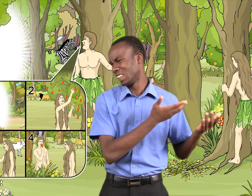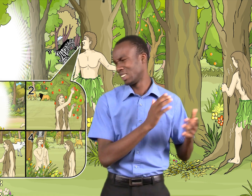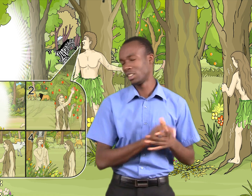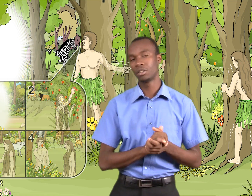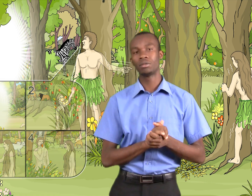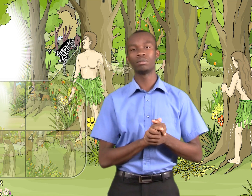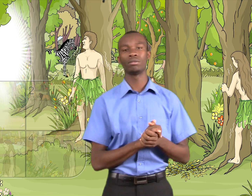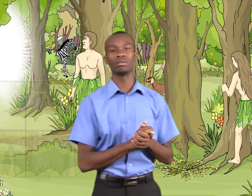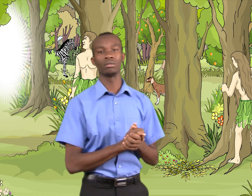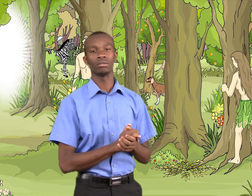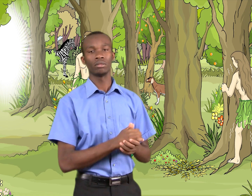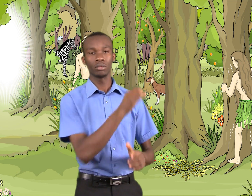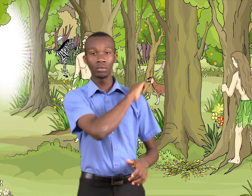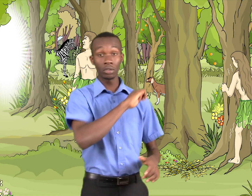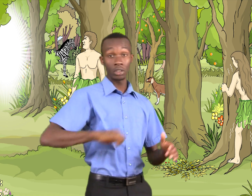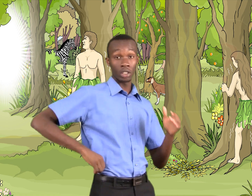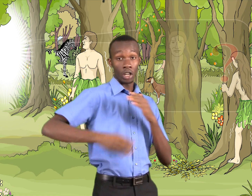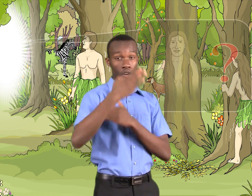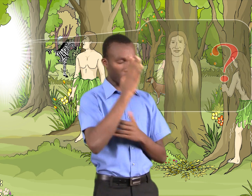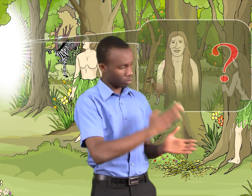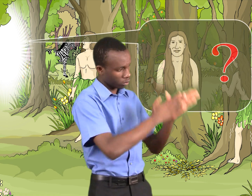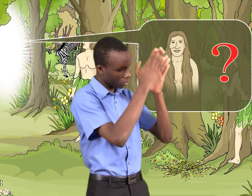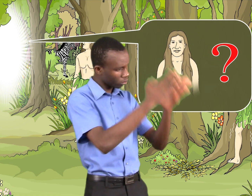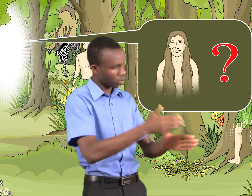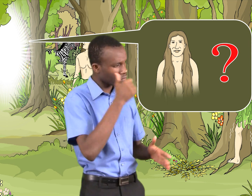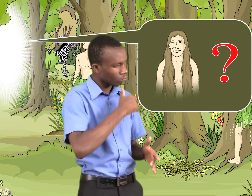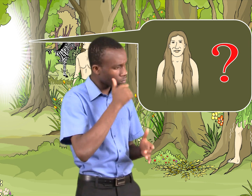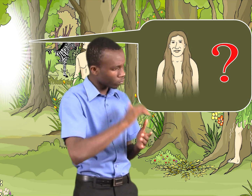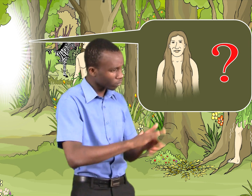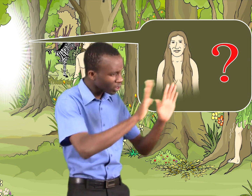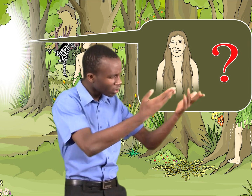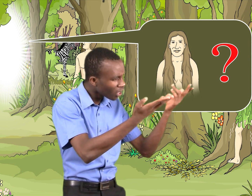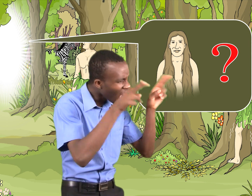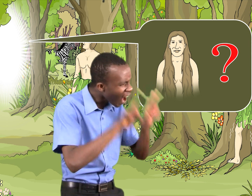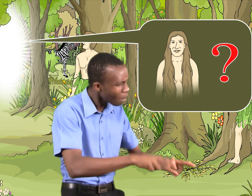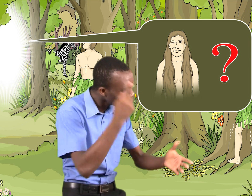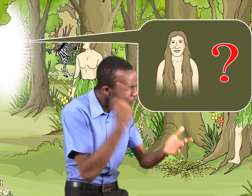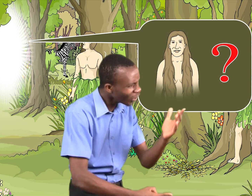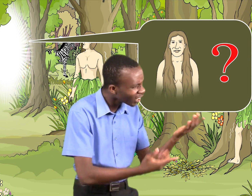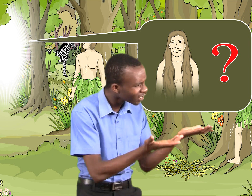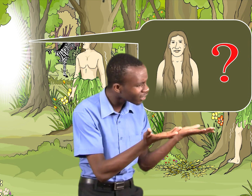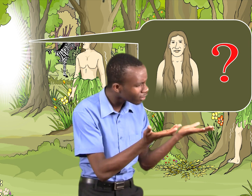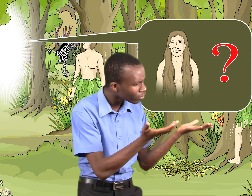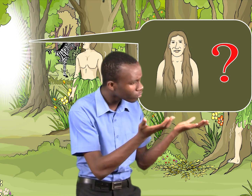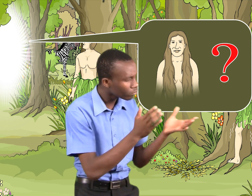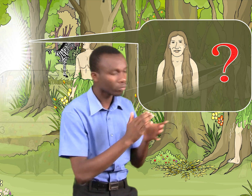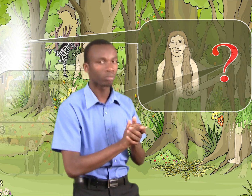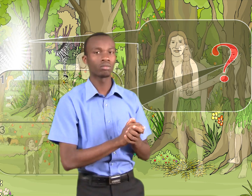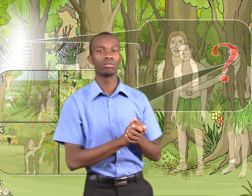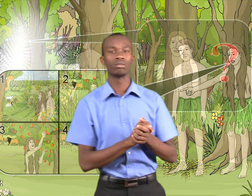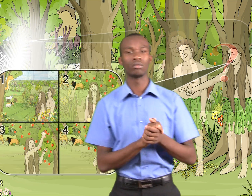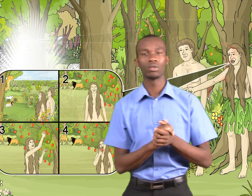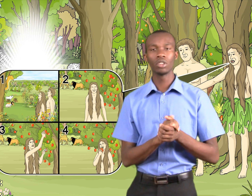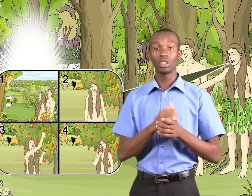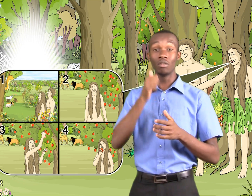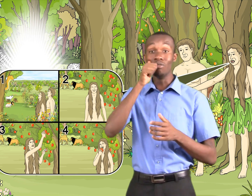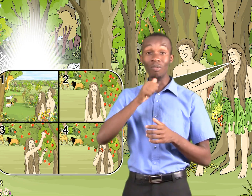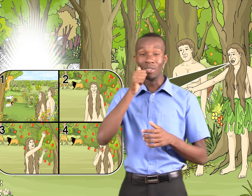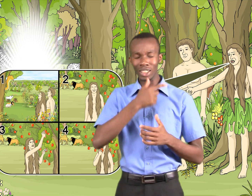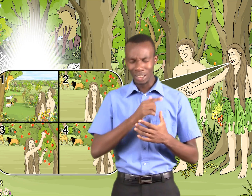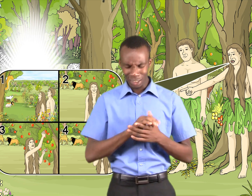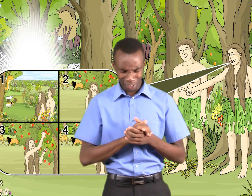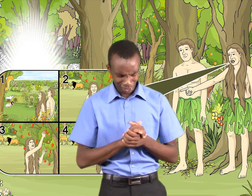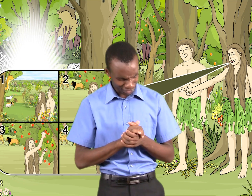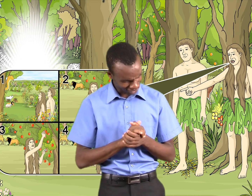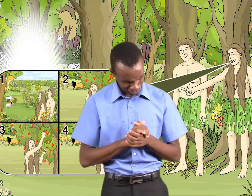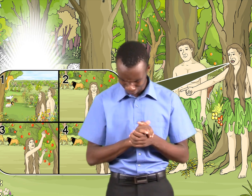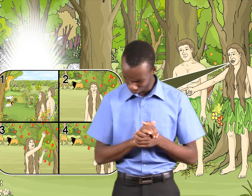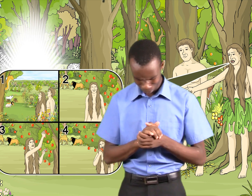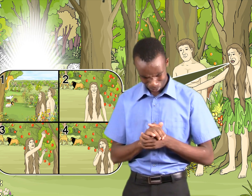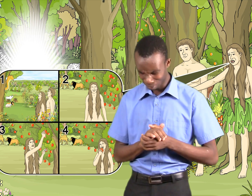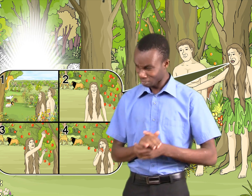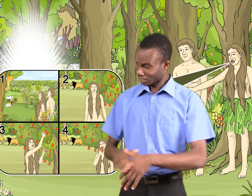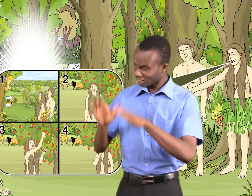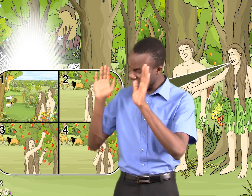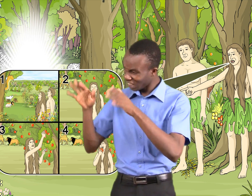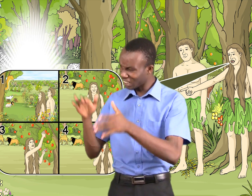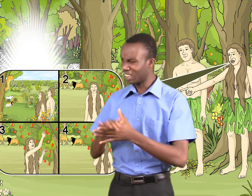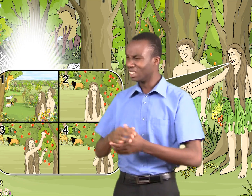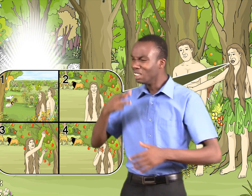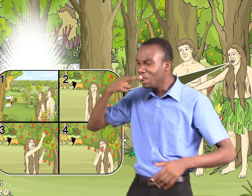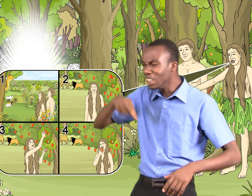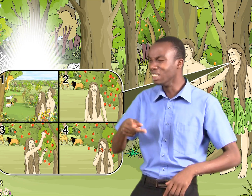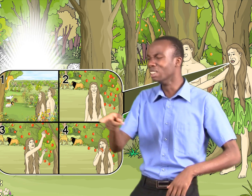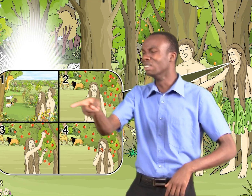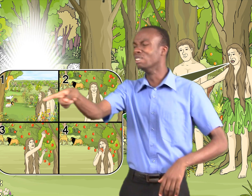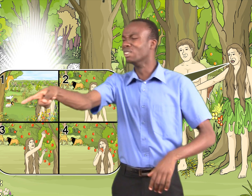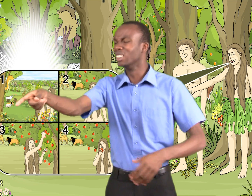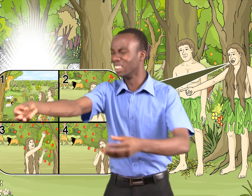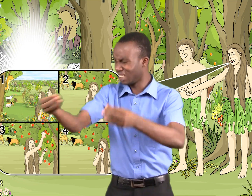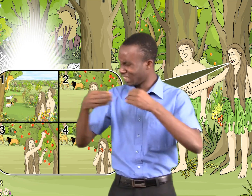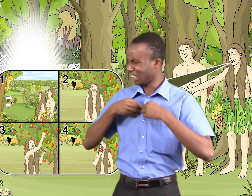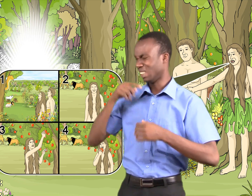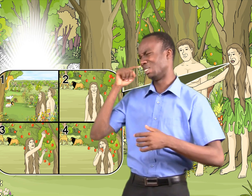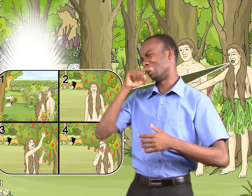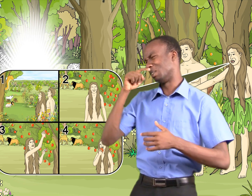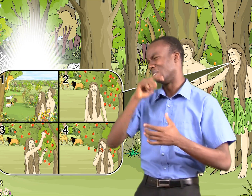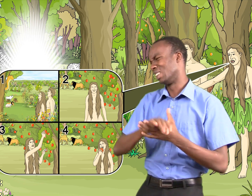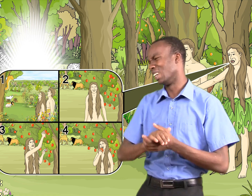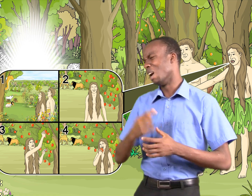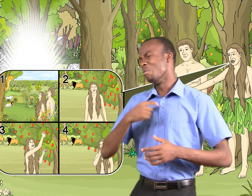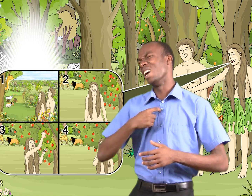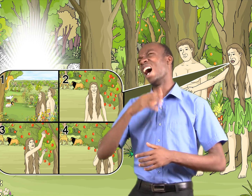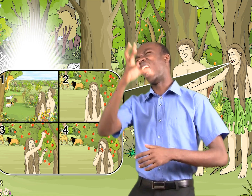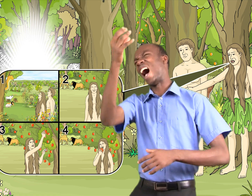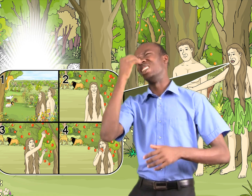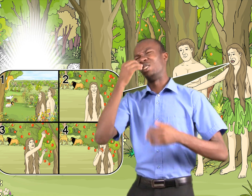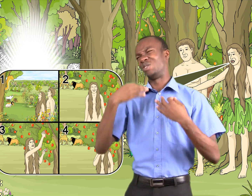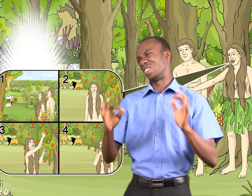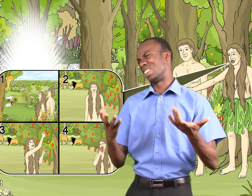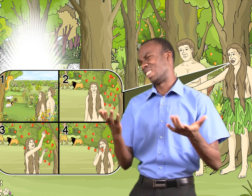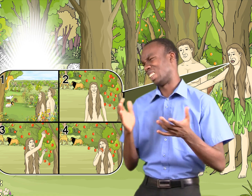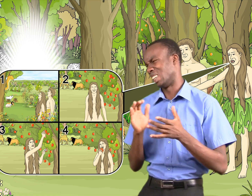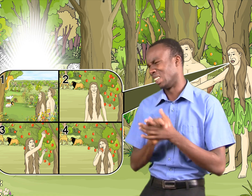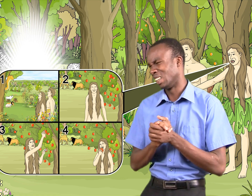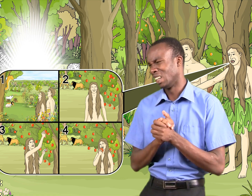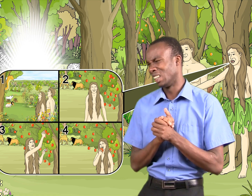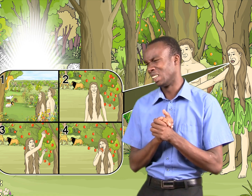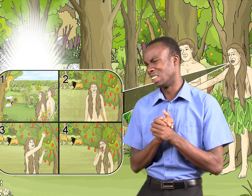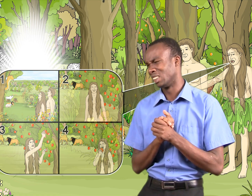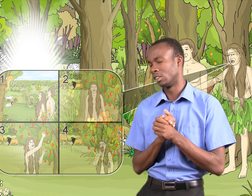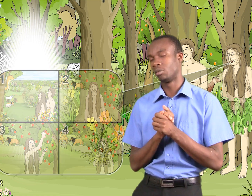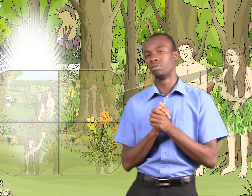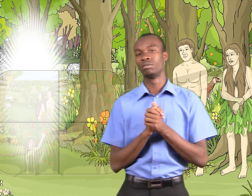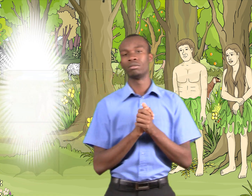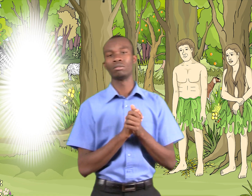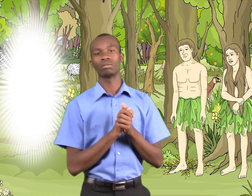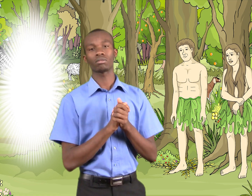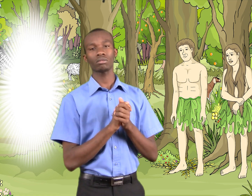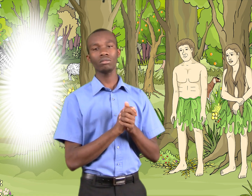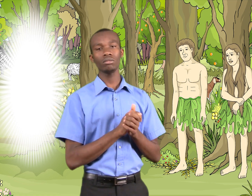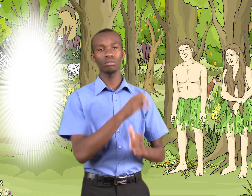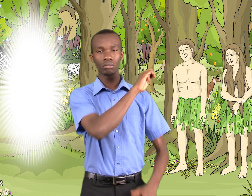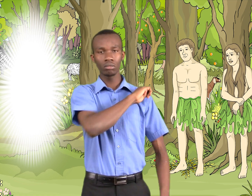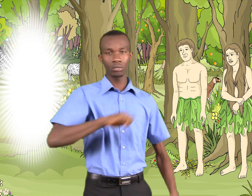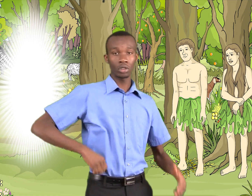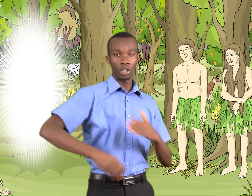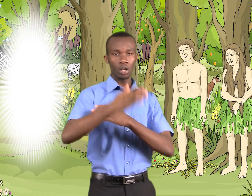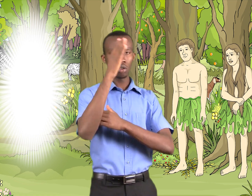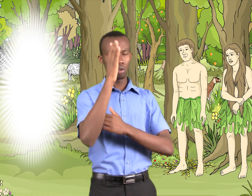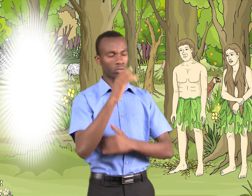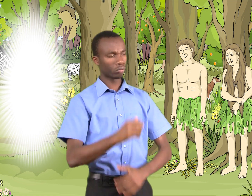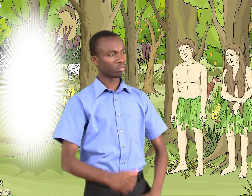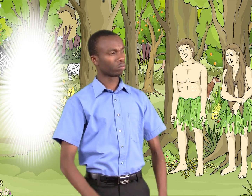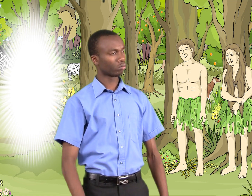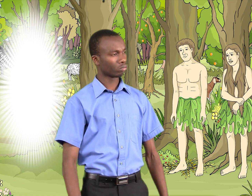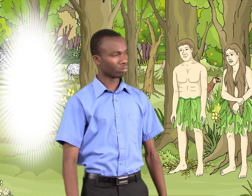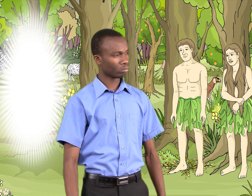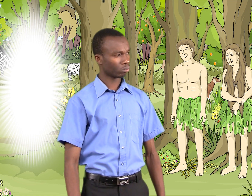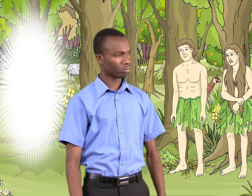Then the LORD God said to the woman, “What is this you have done?” “The serpent deceived me,” she replied, “and I ate.”